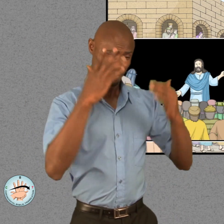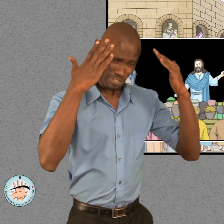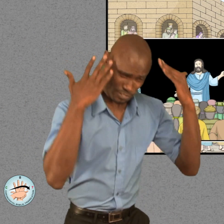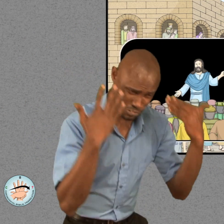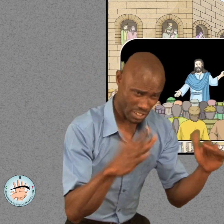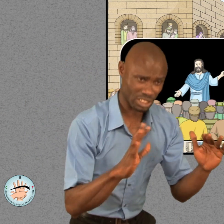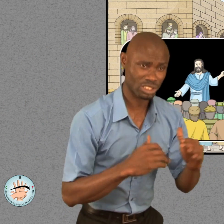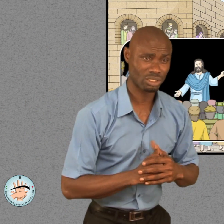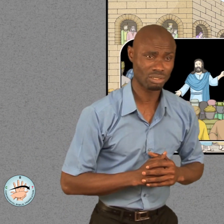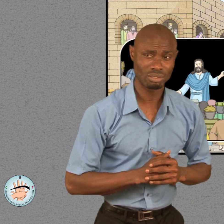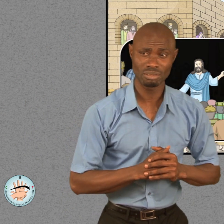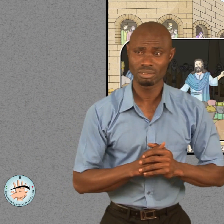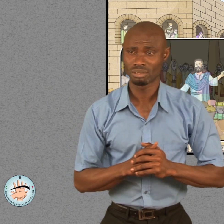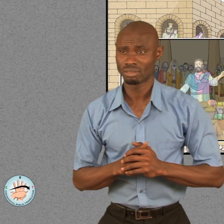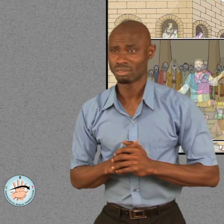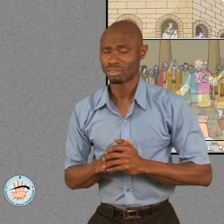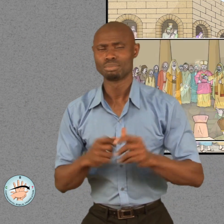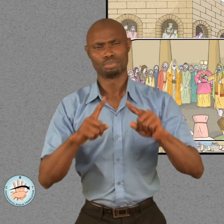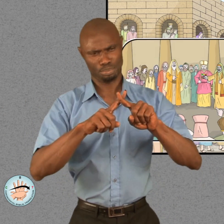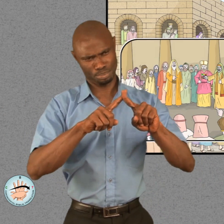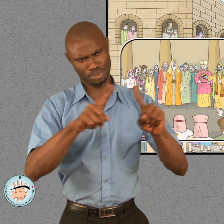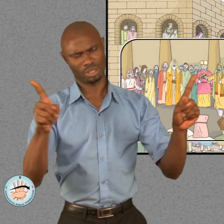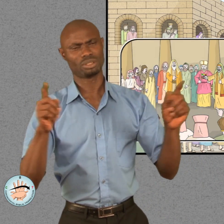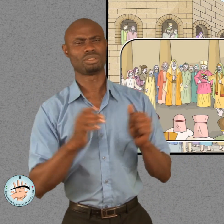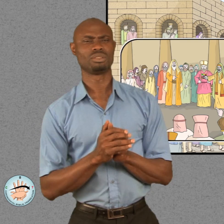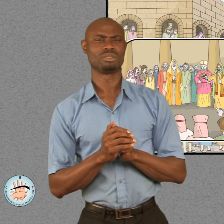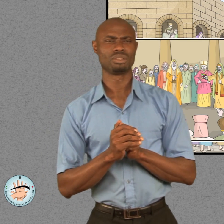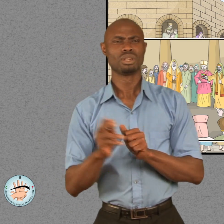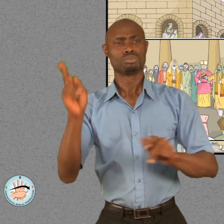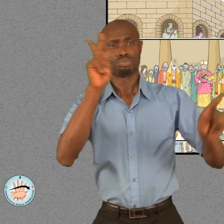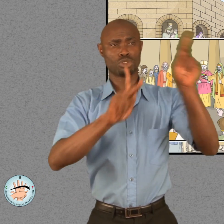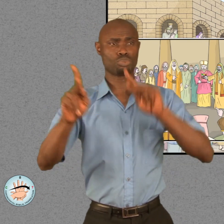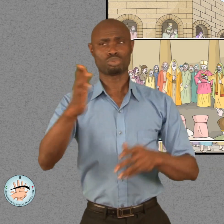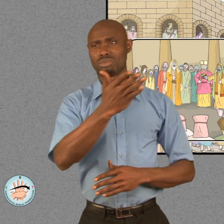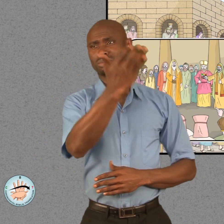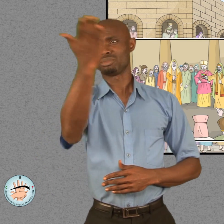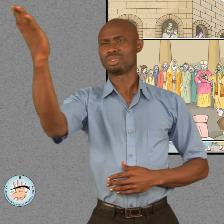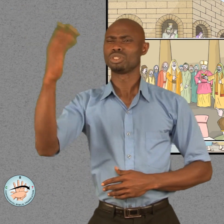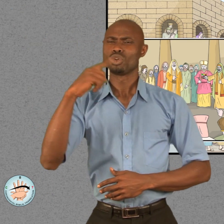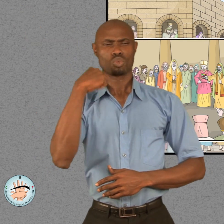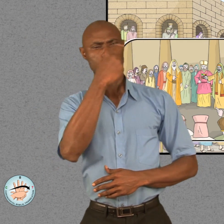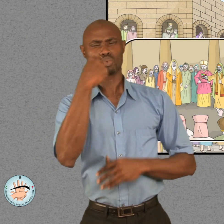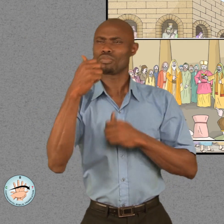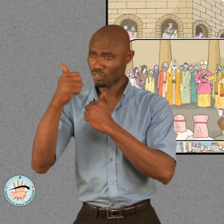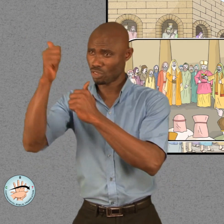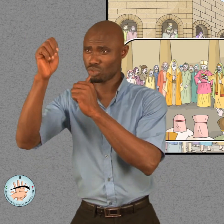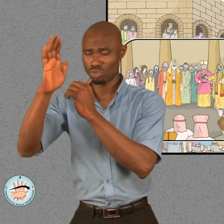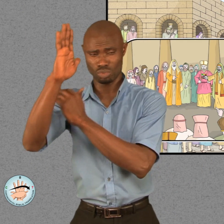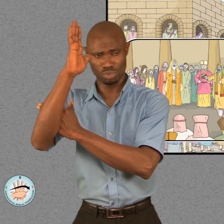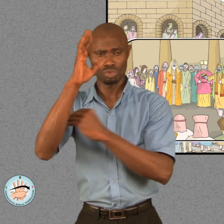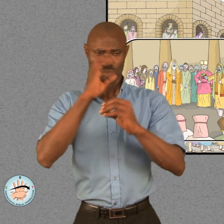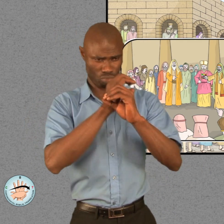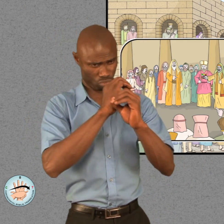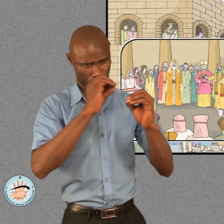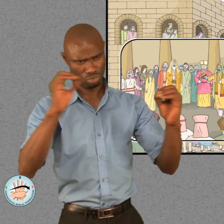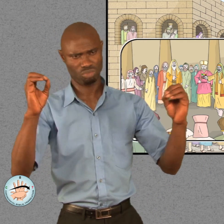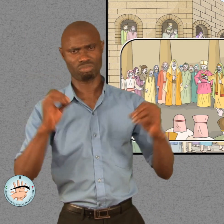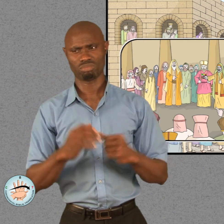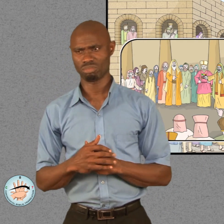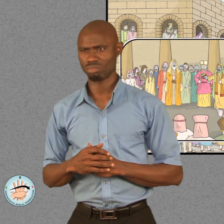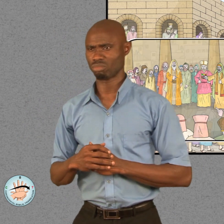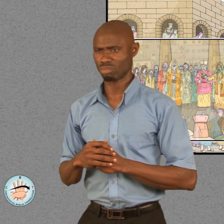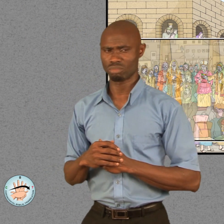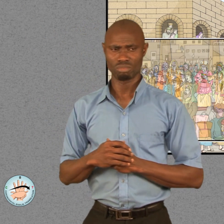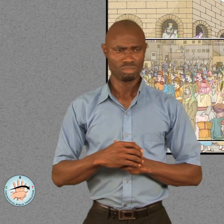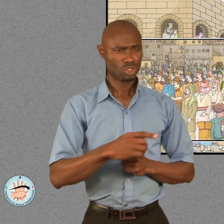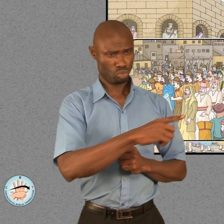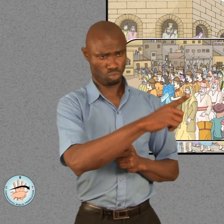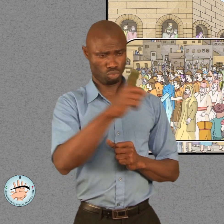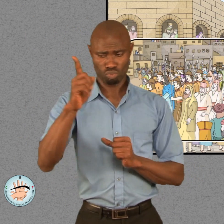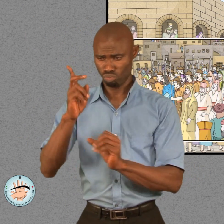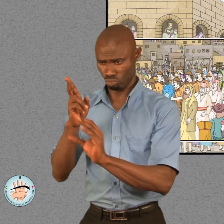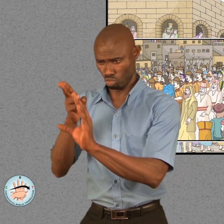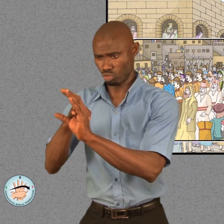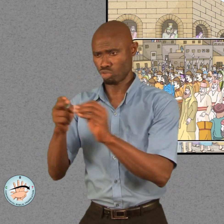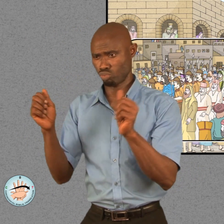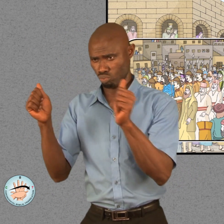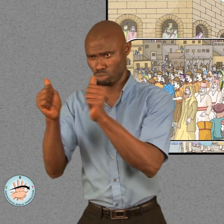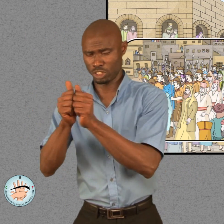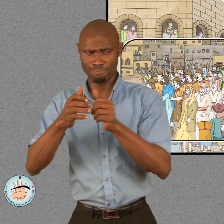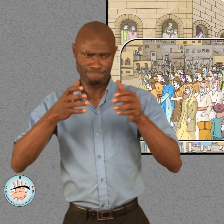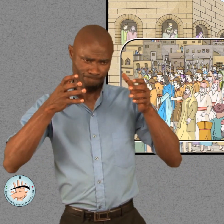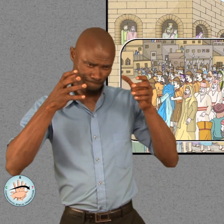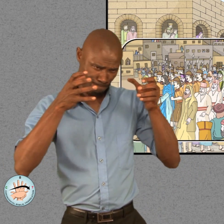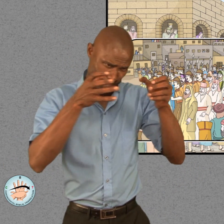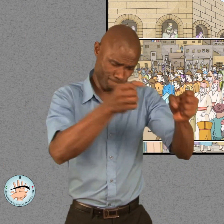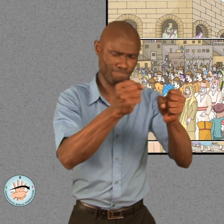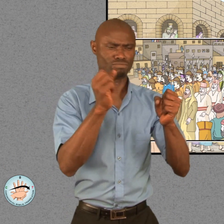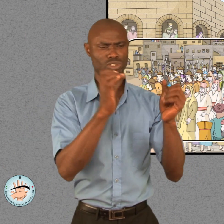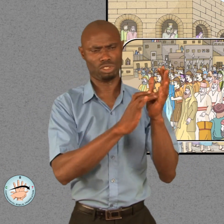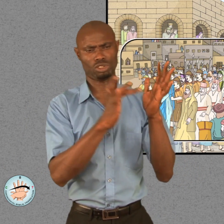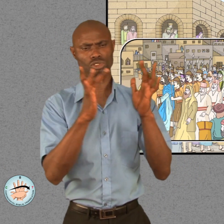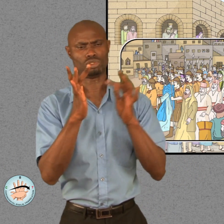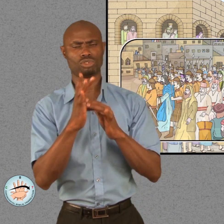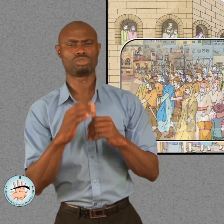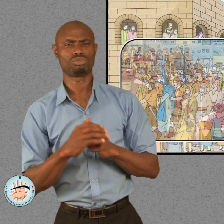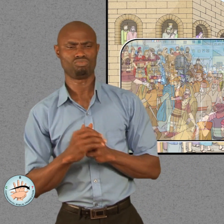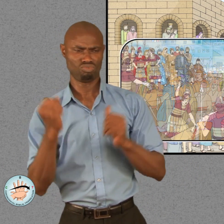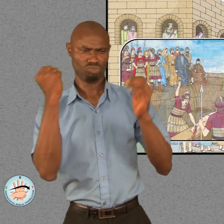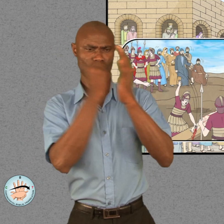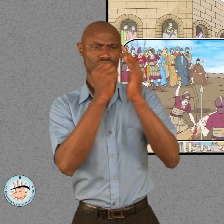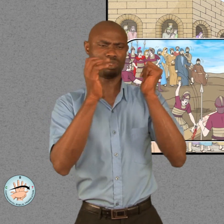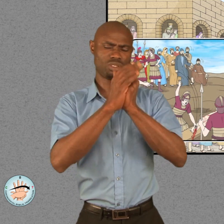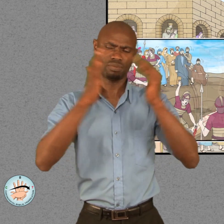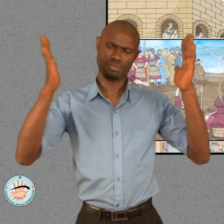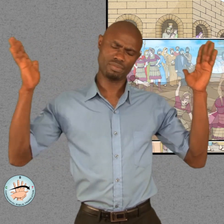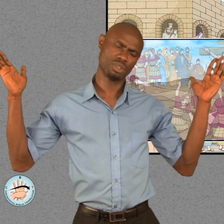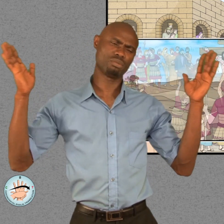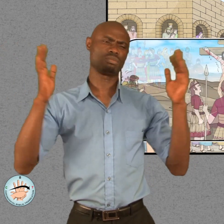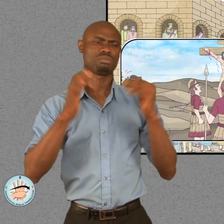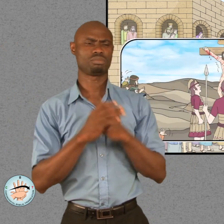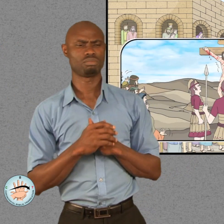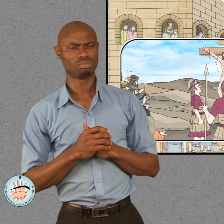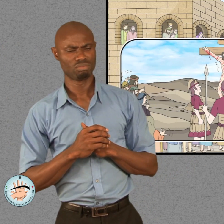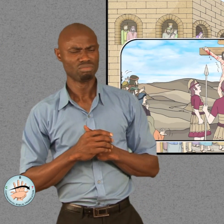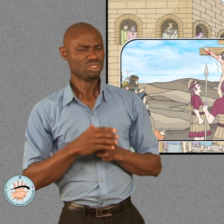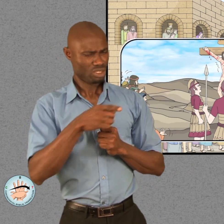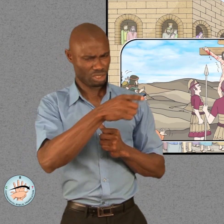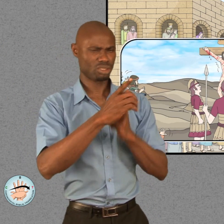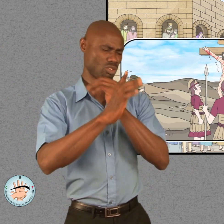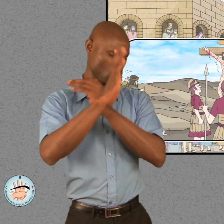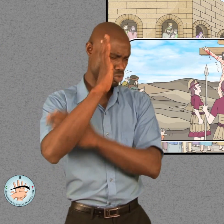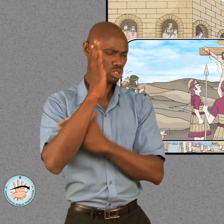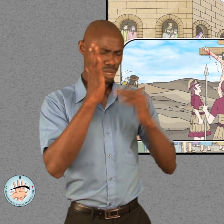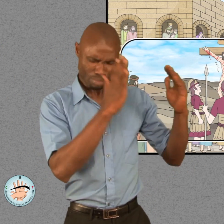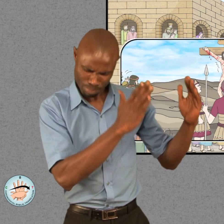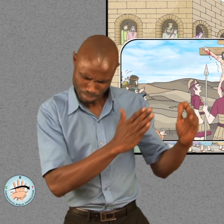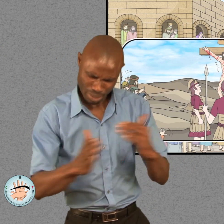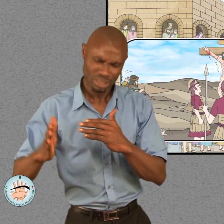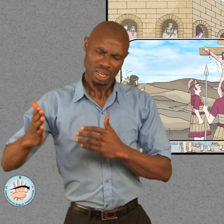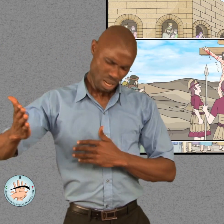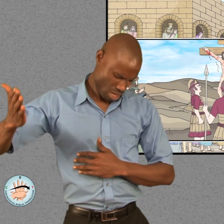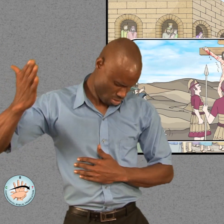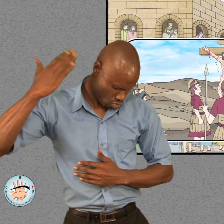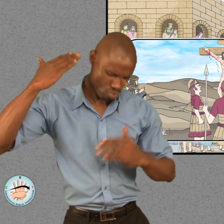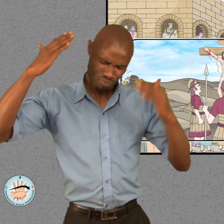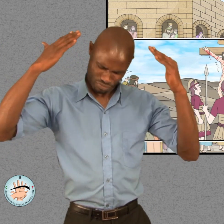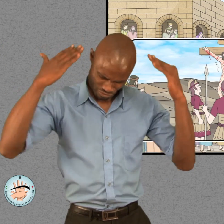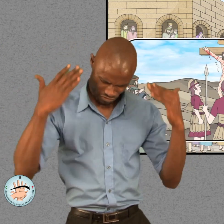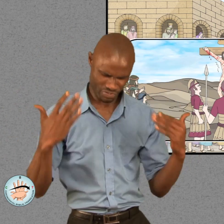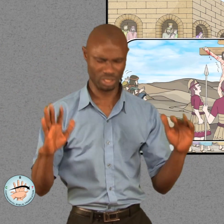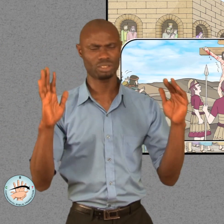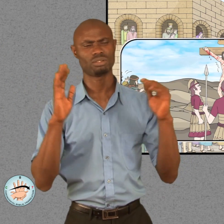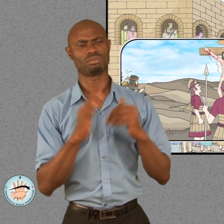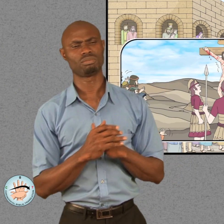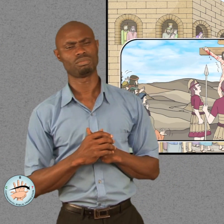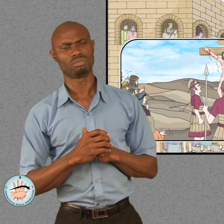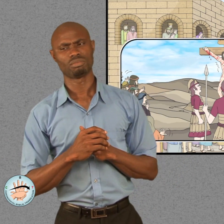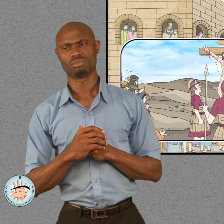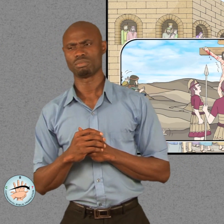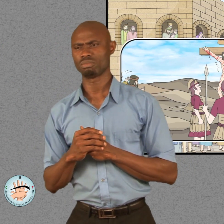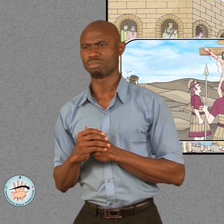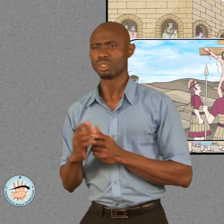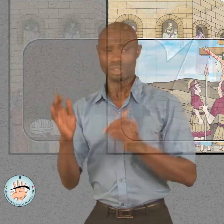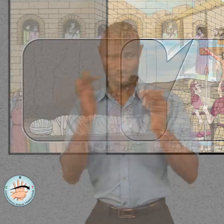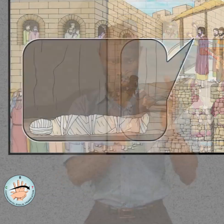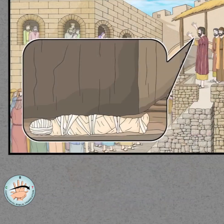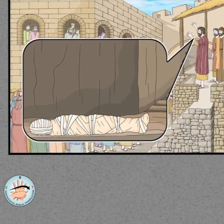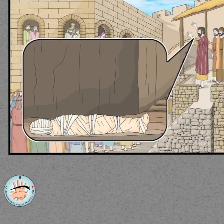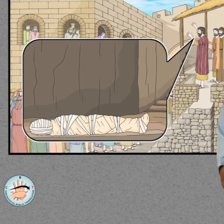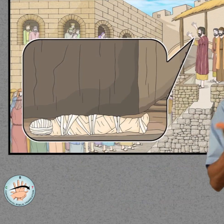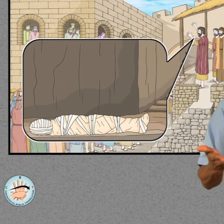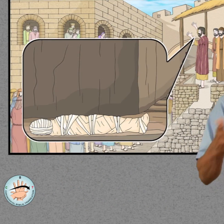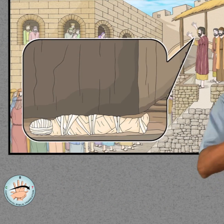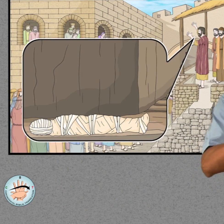He was delivered up by God’s set plan and foreknowledge, and you, by the hands of the lawless, put Him to death by nailing Him to the cross.